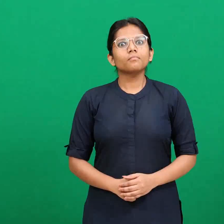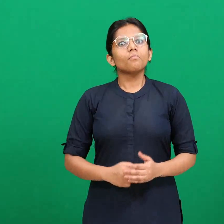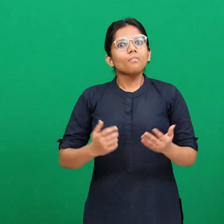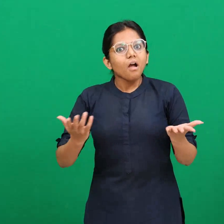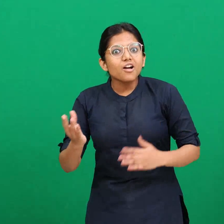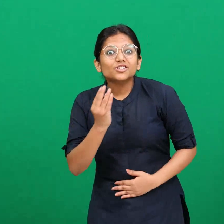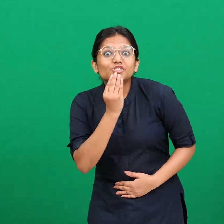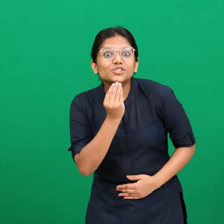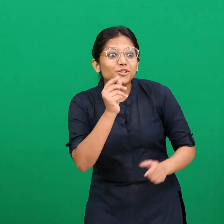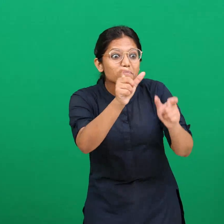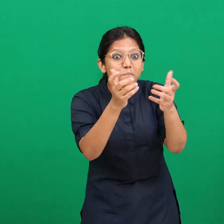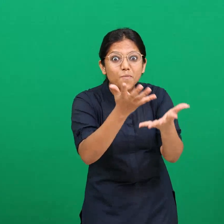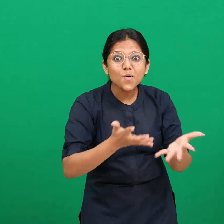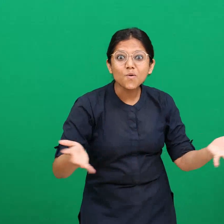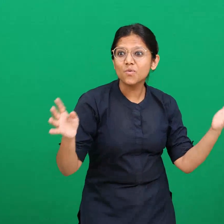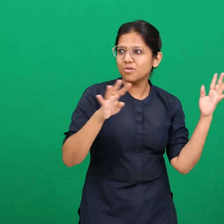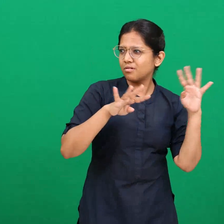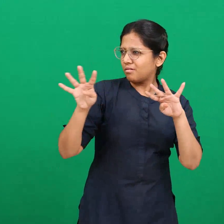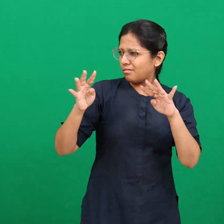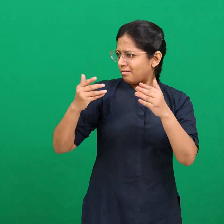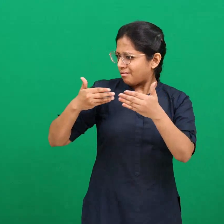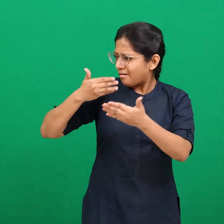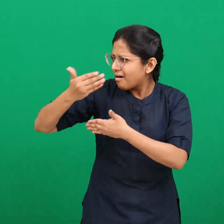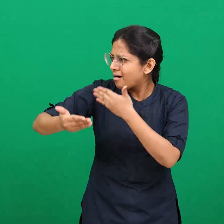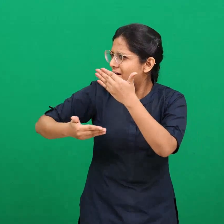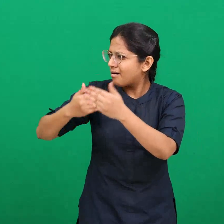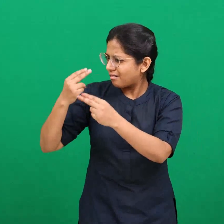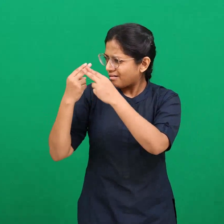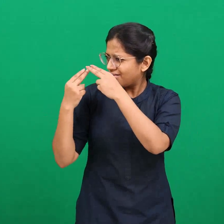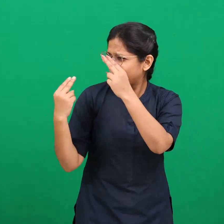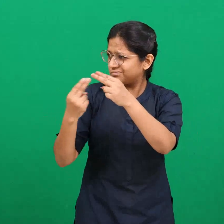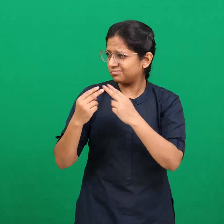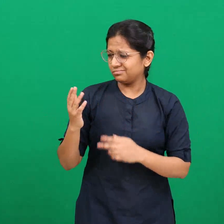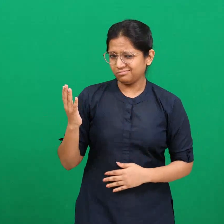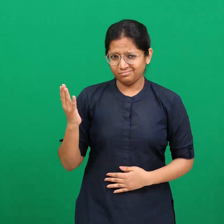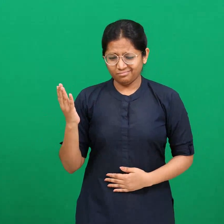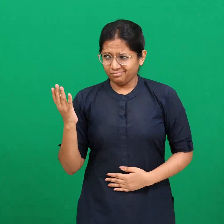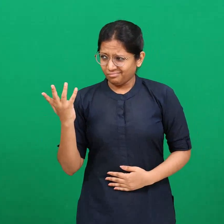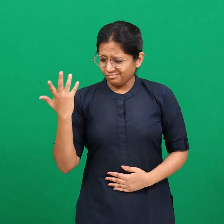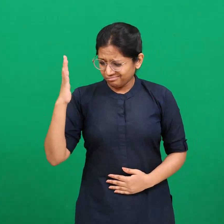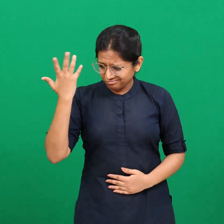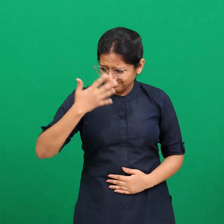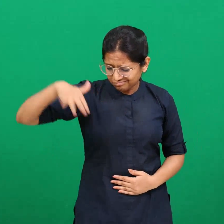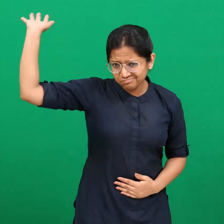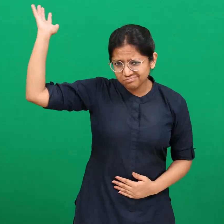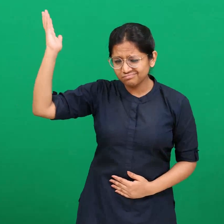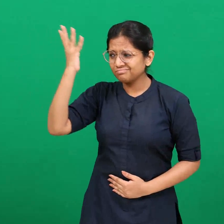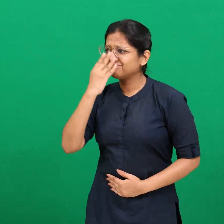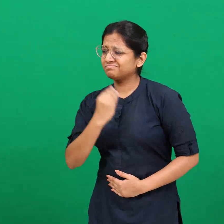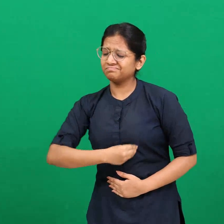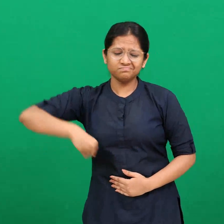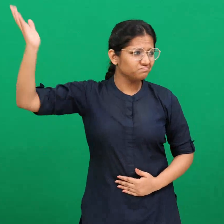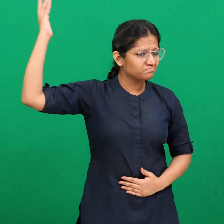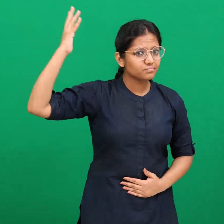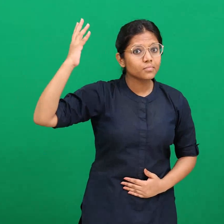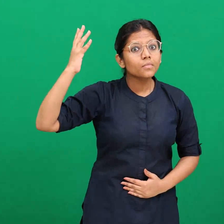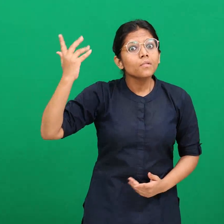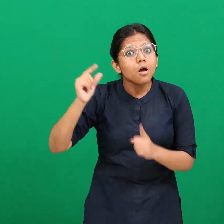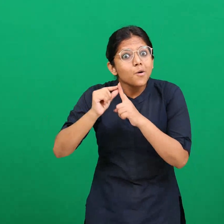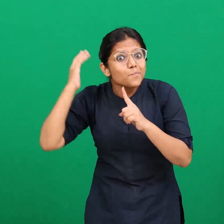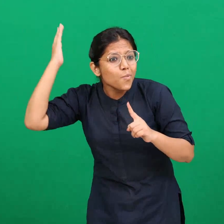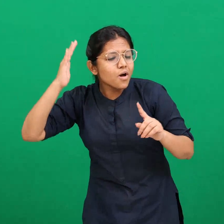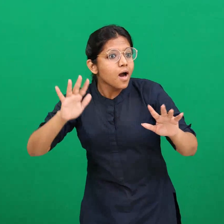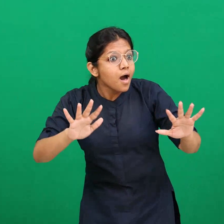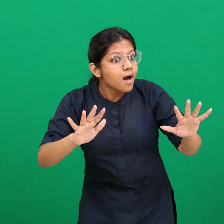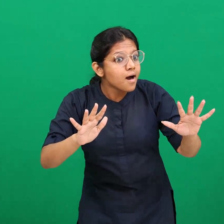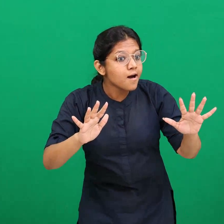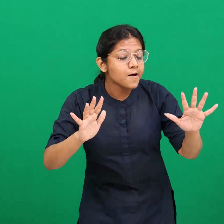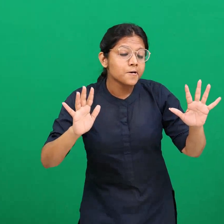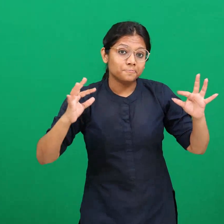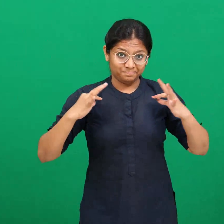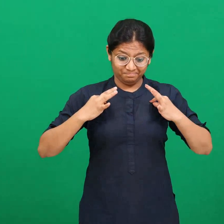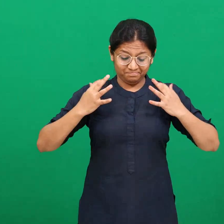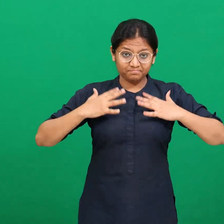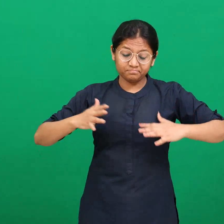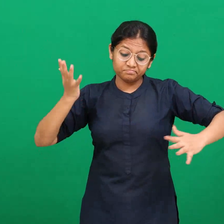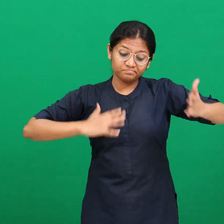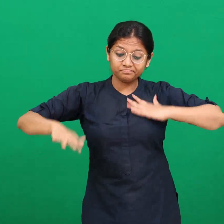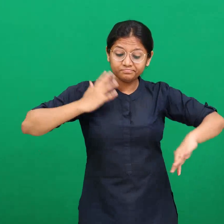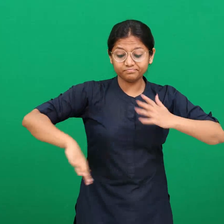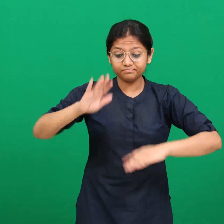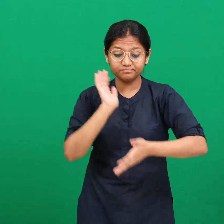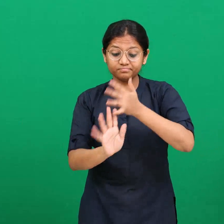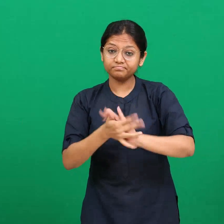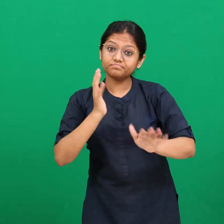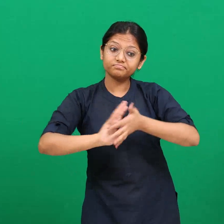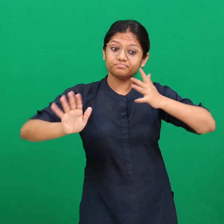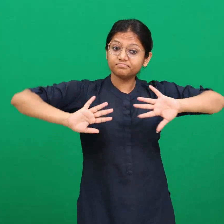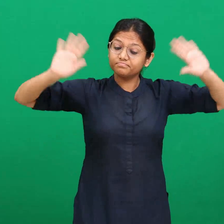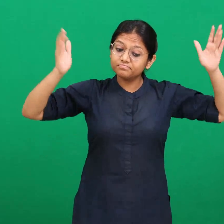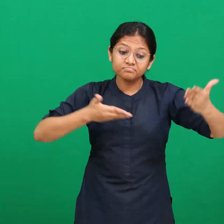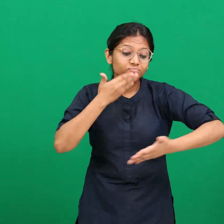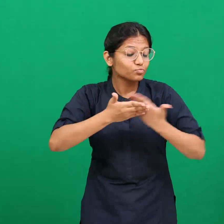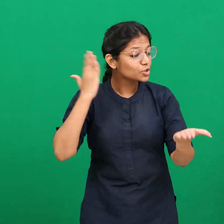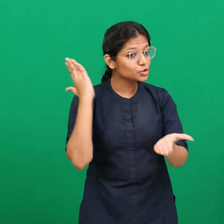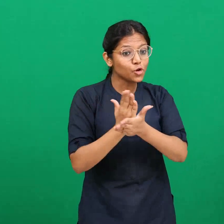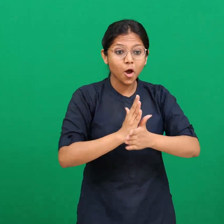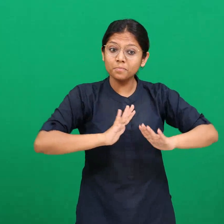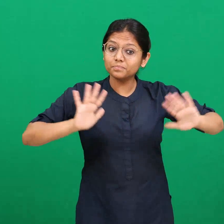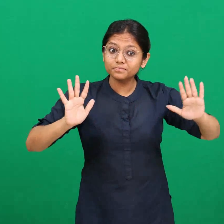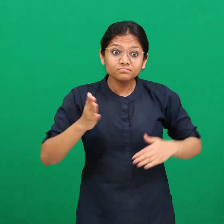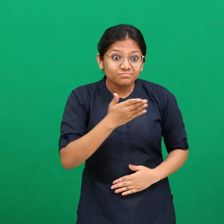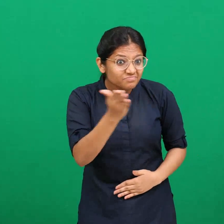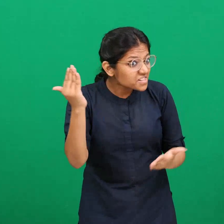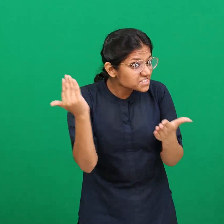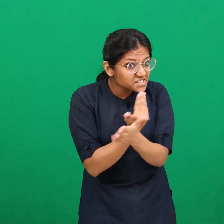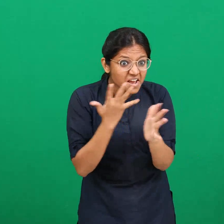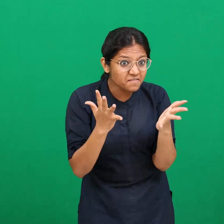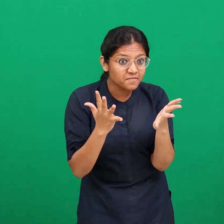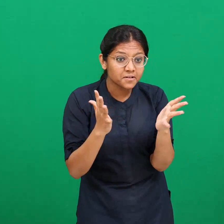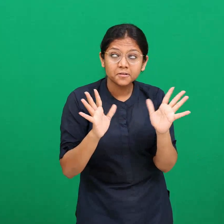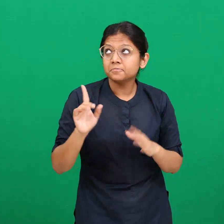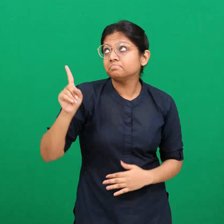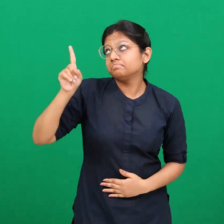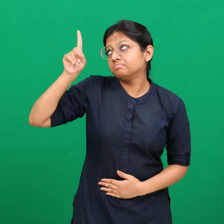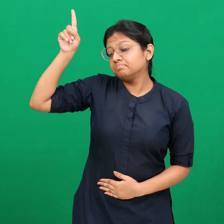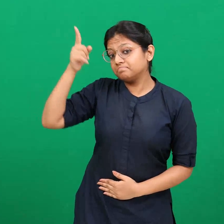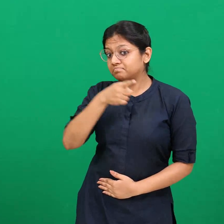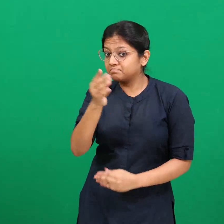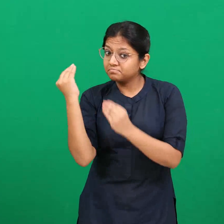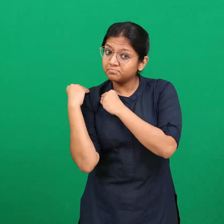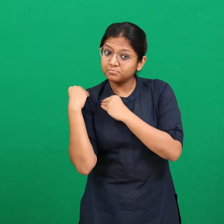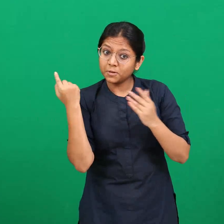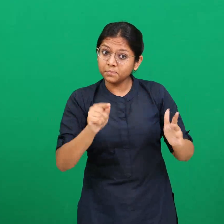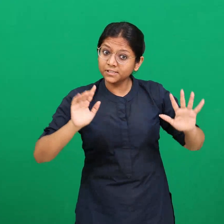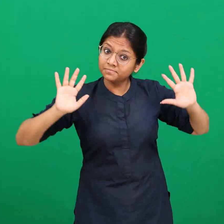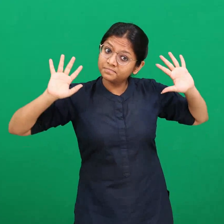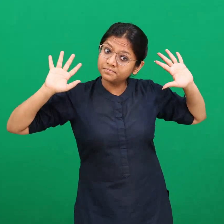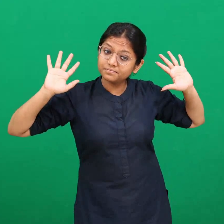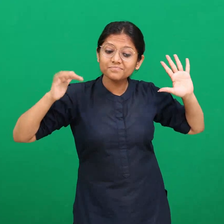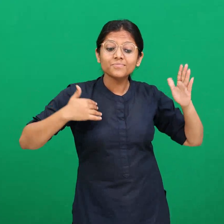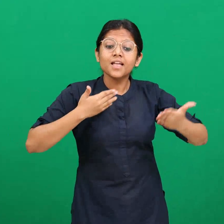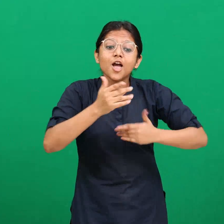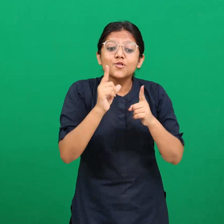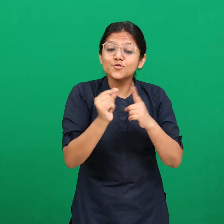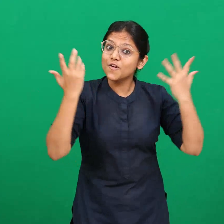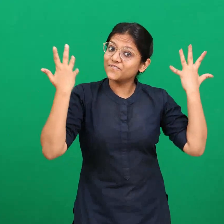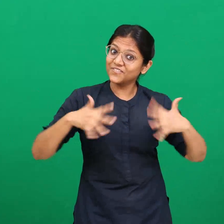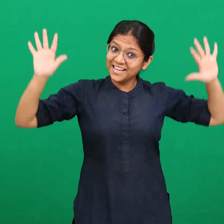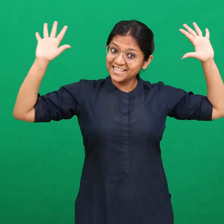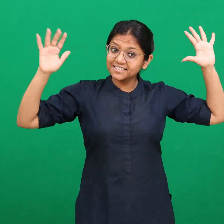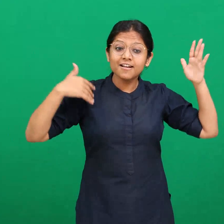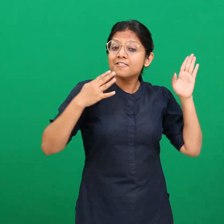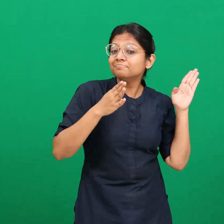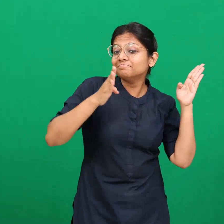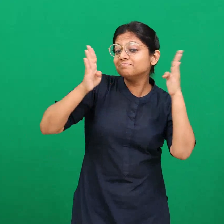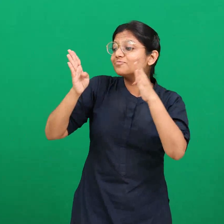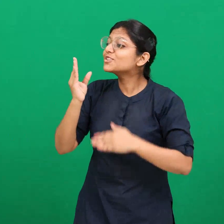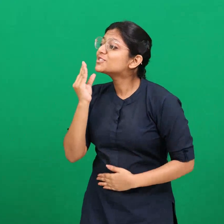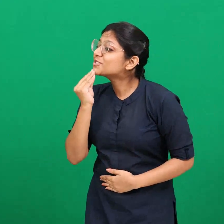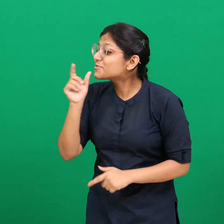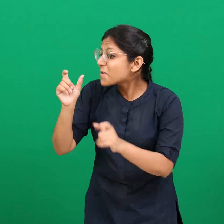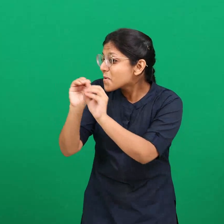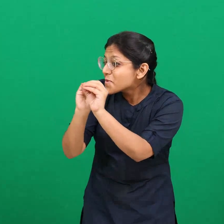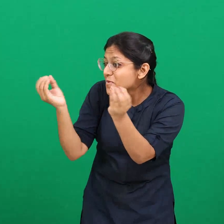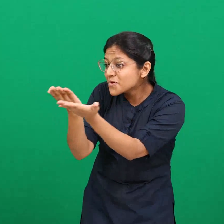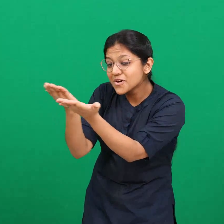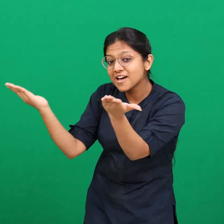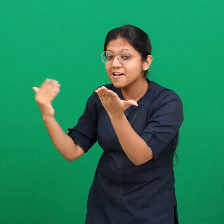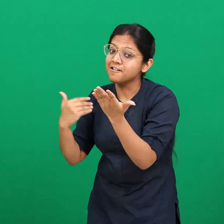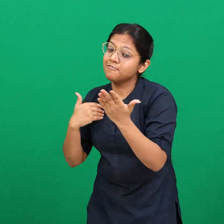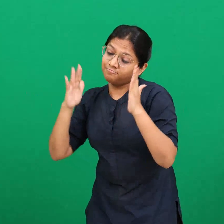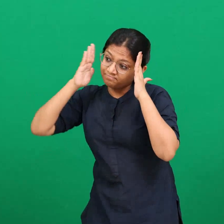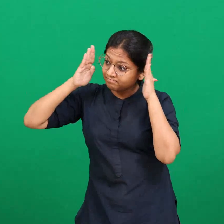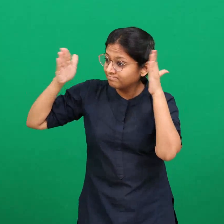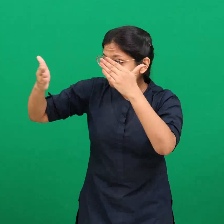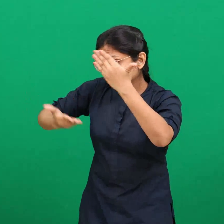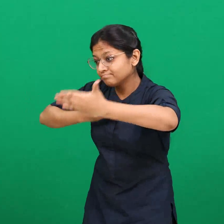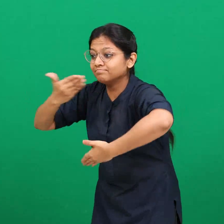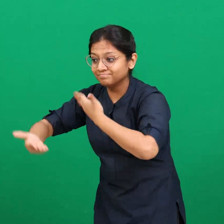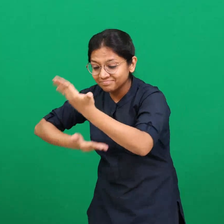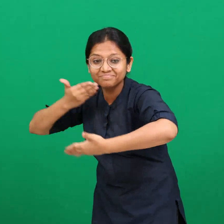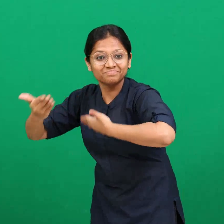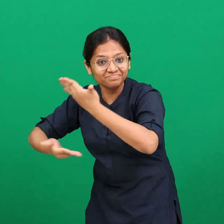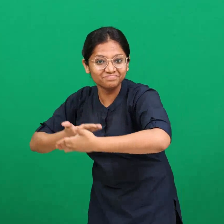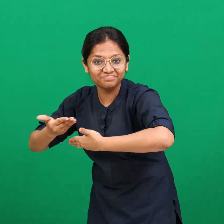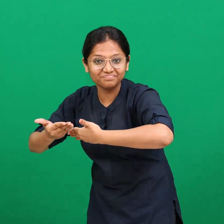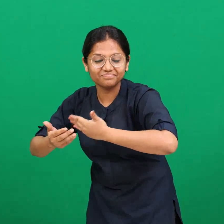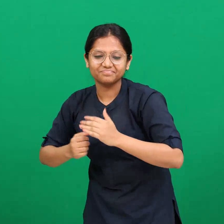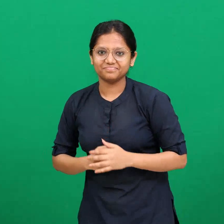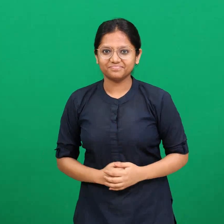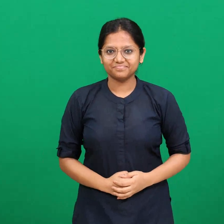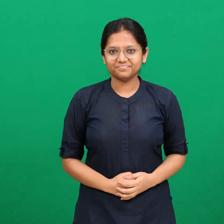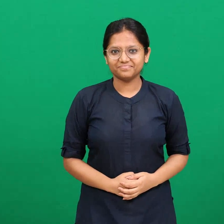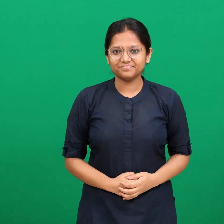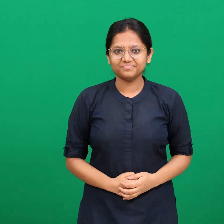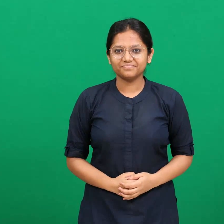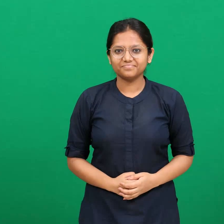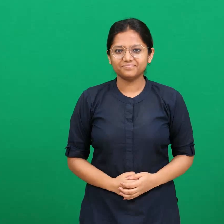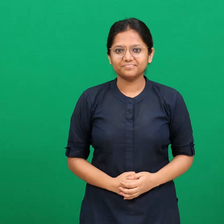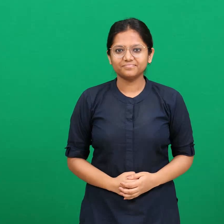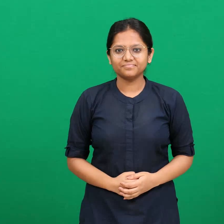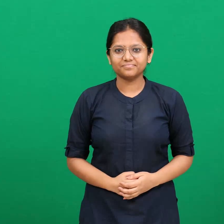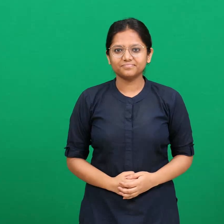But when they opposed and insulted him, he shook out his garments and told them, "Your blood be on your own heads! I am innocent of it. From now on I will go to the Gentiles."